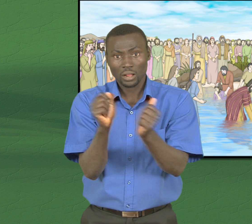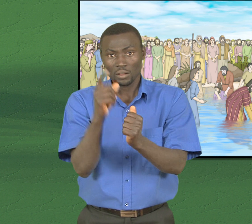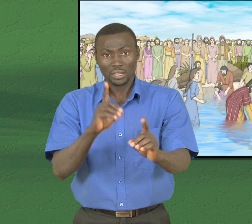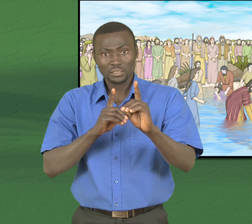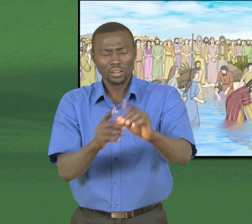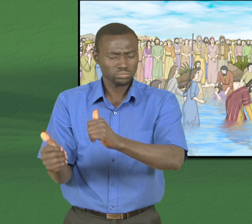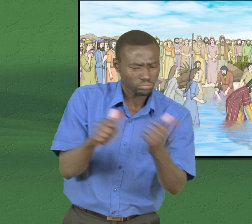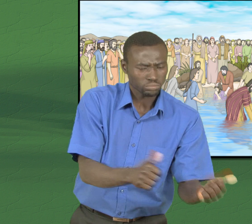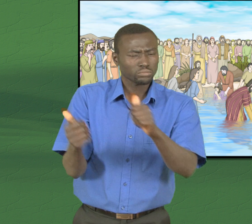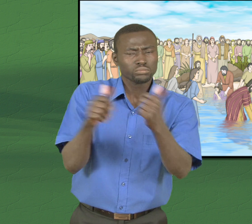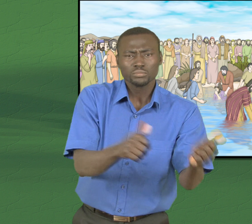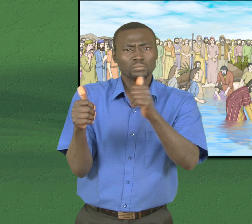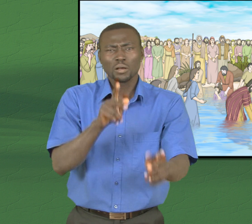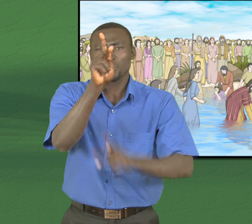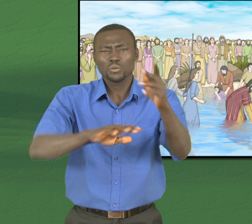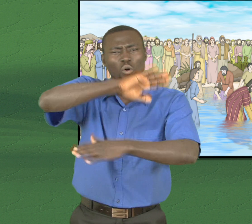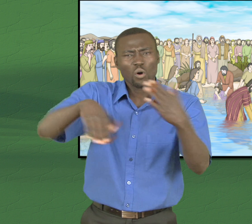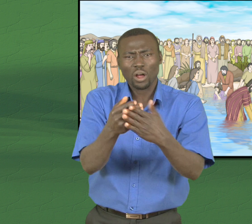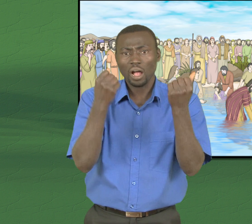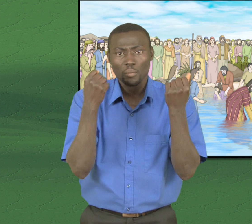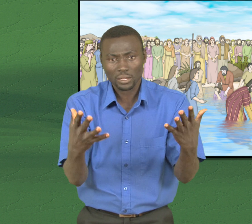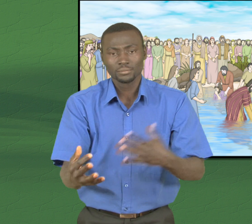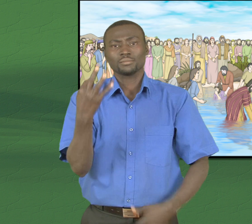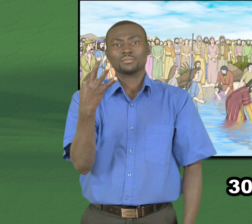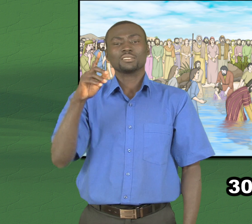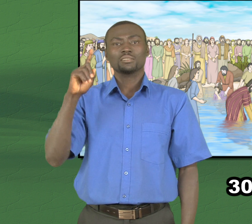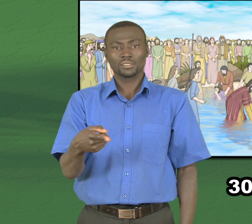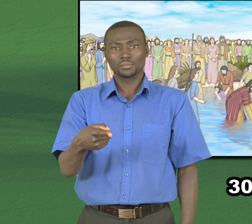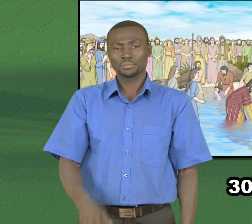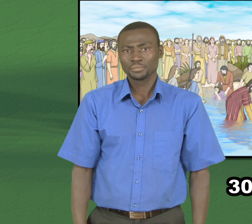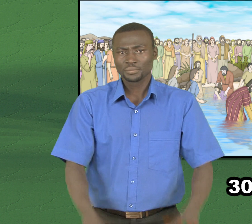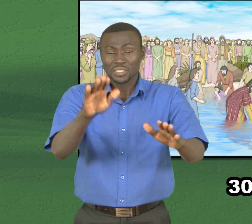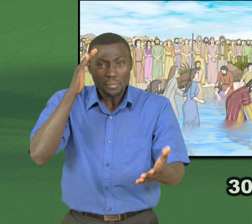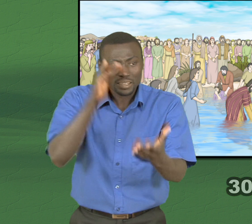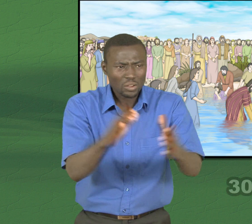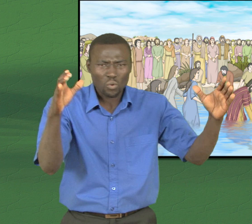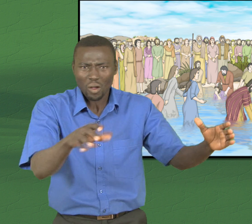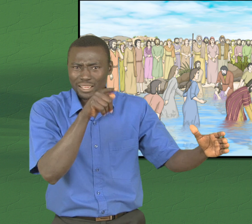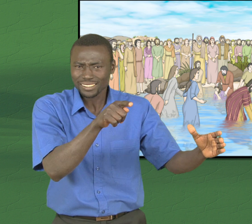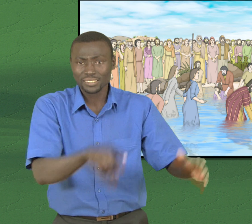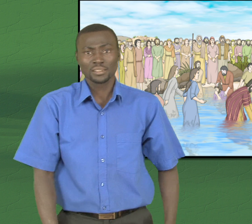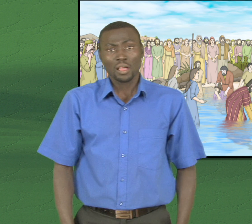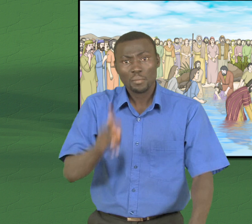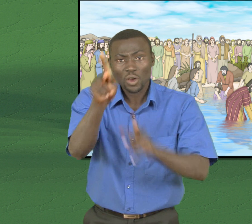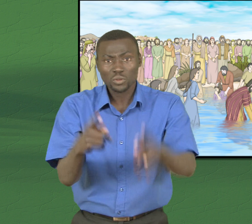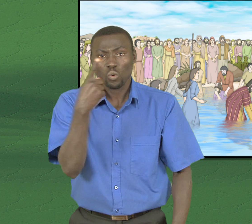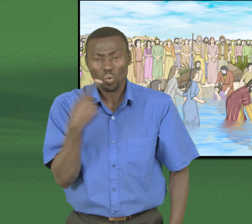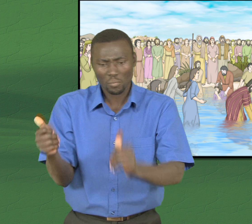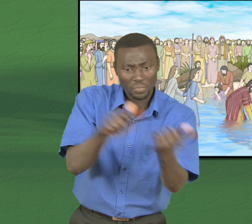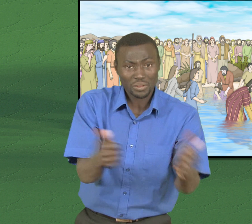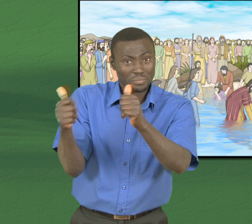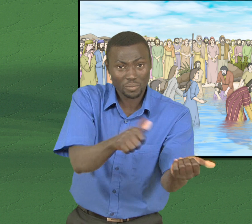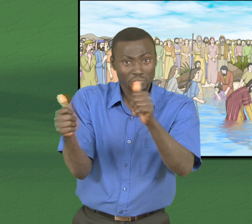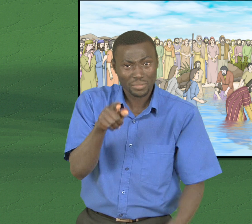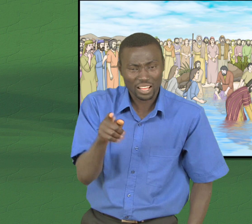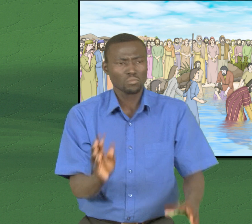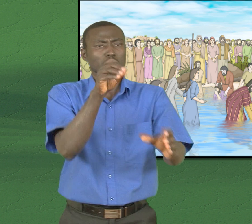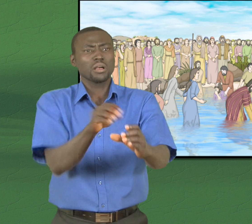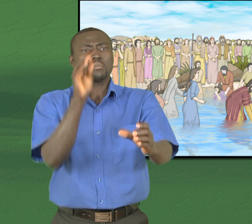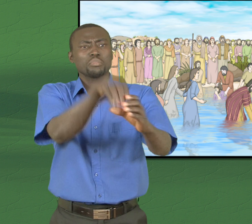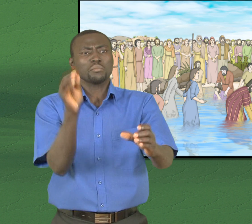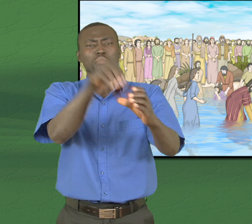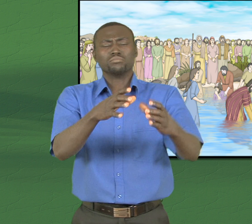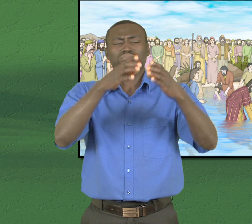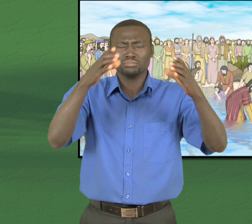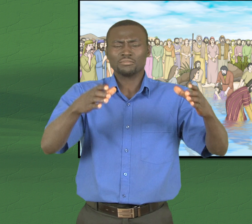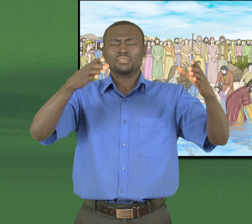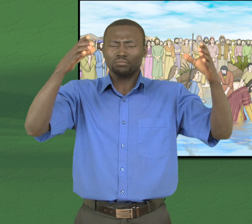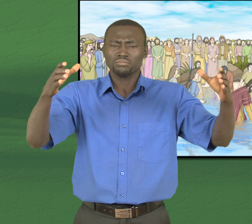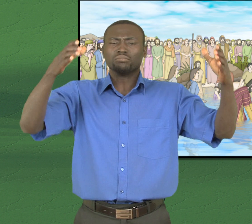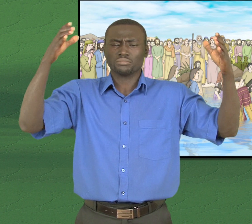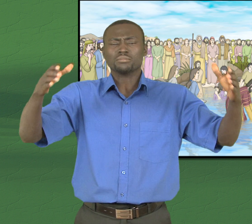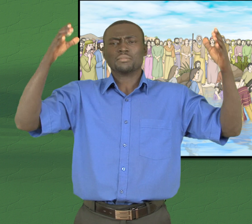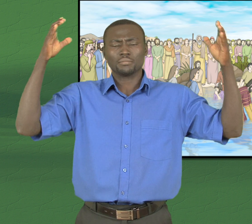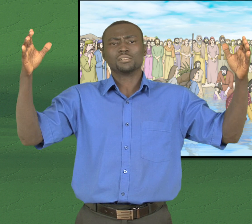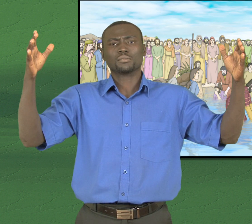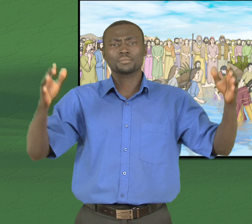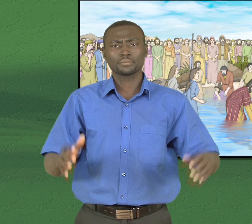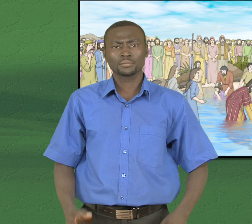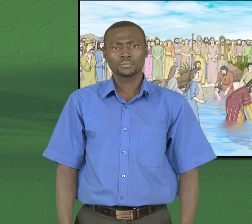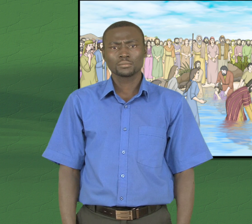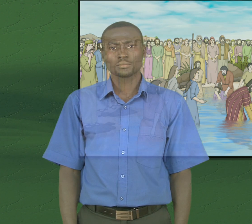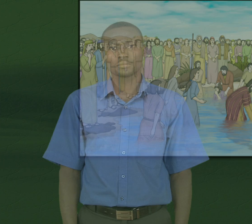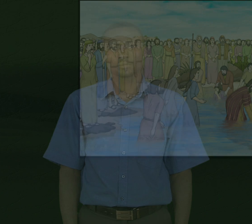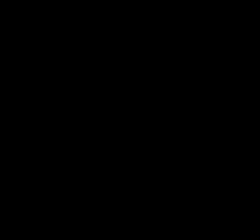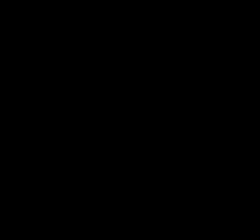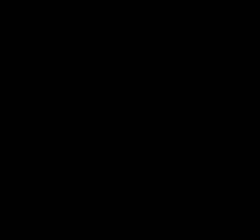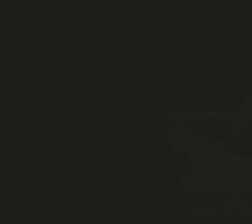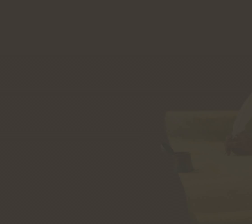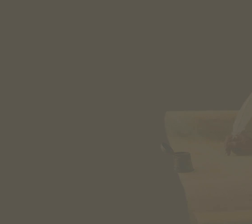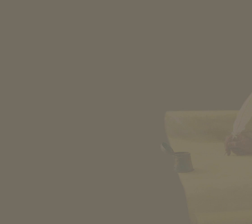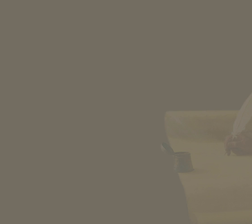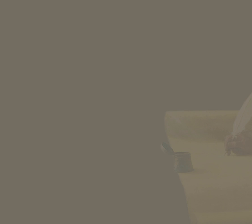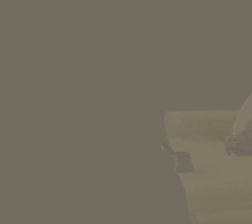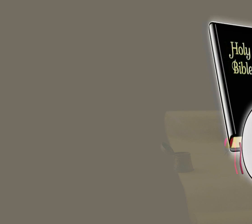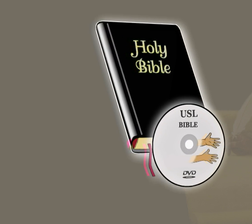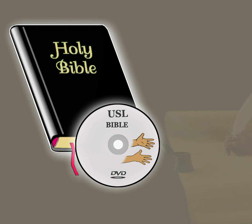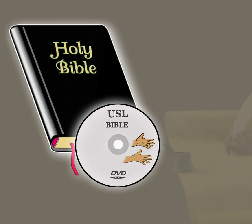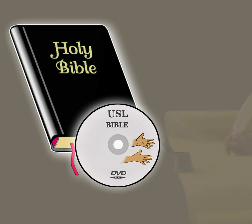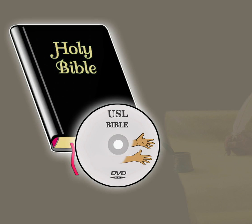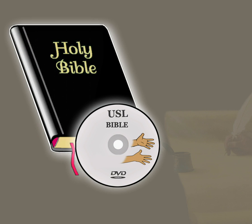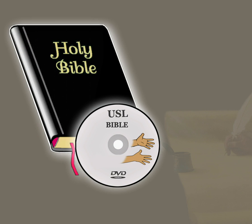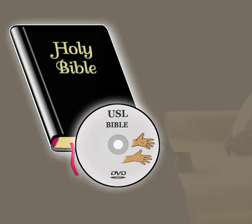Those who embraced his message were baptized, and about three thousand were added to the believers that day.